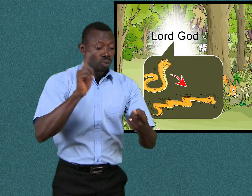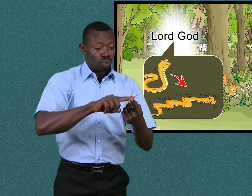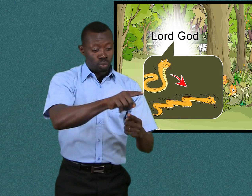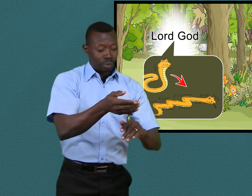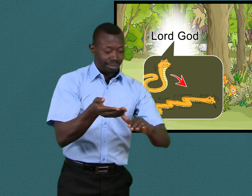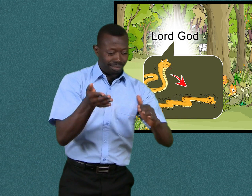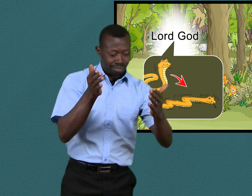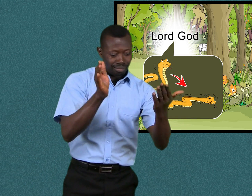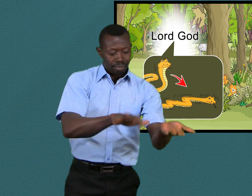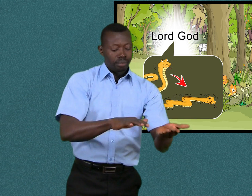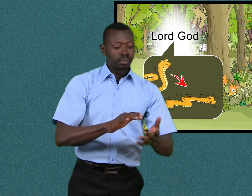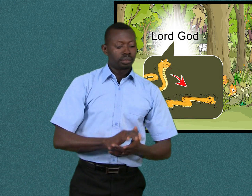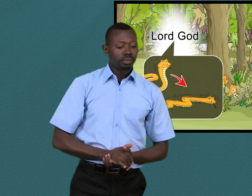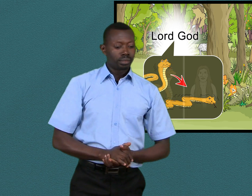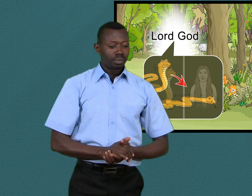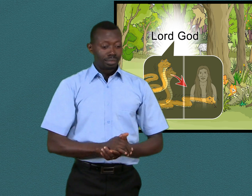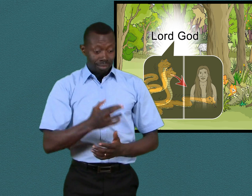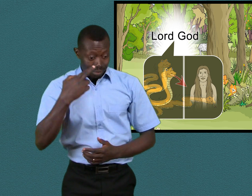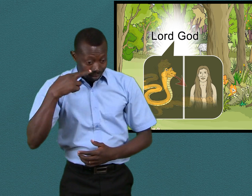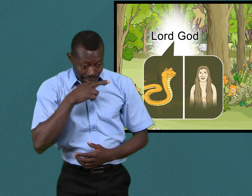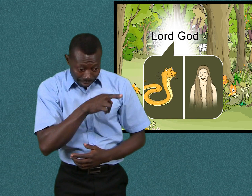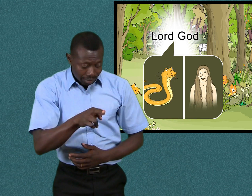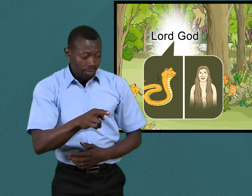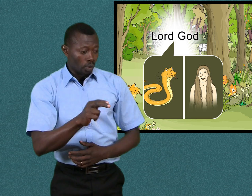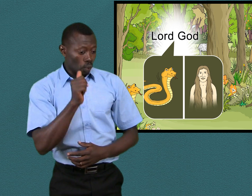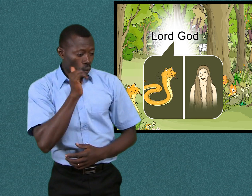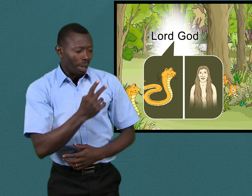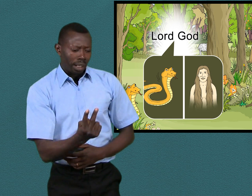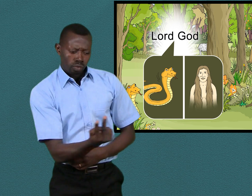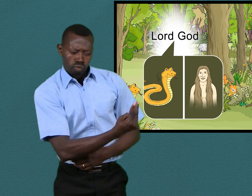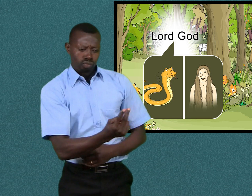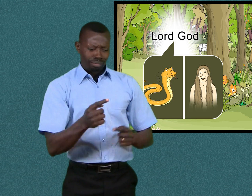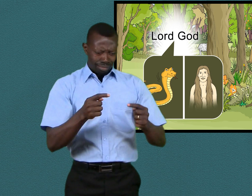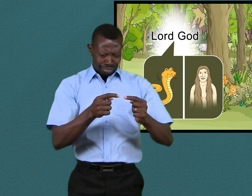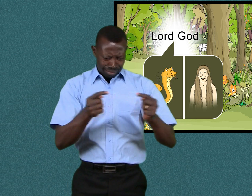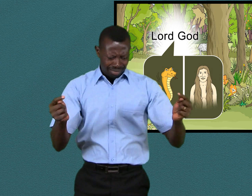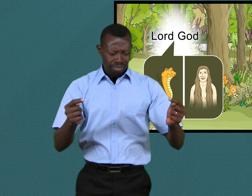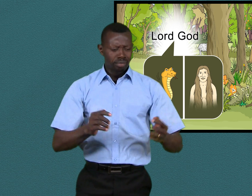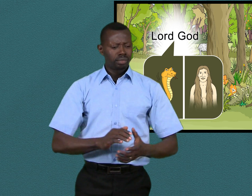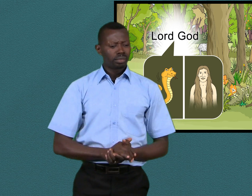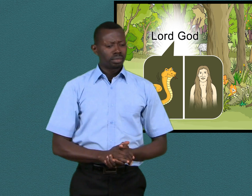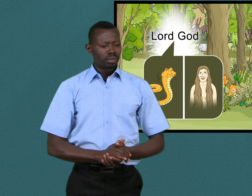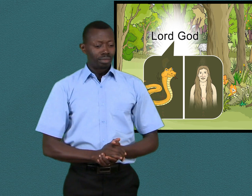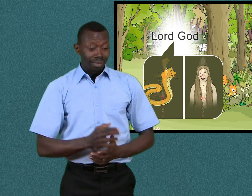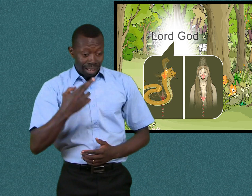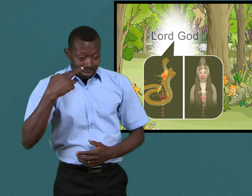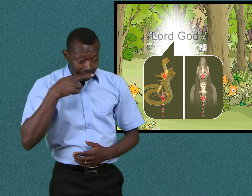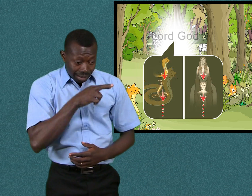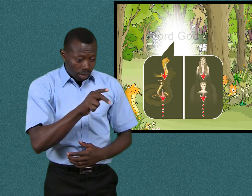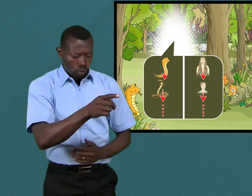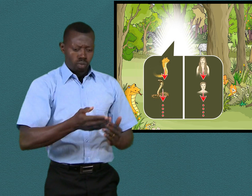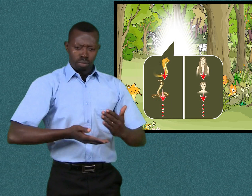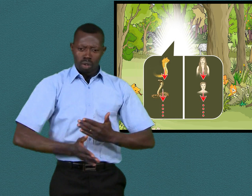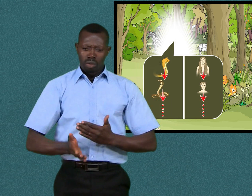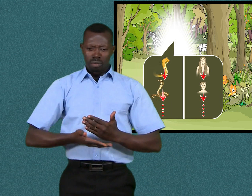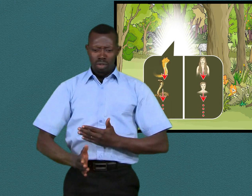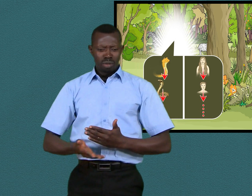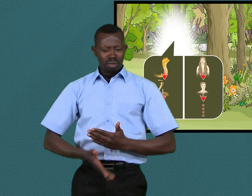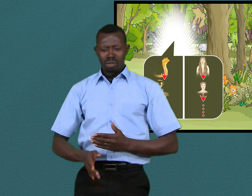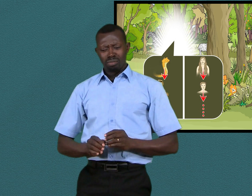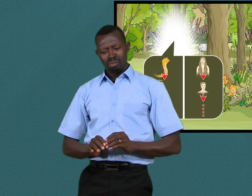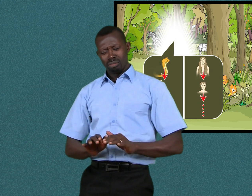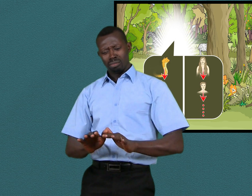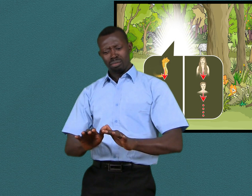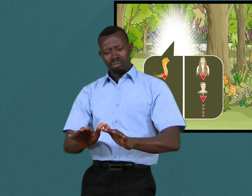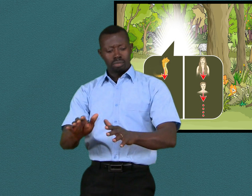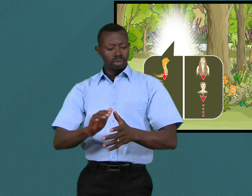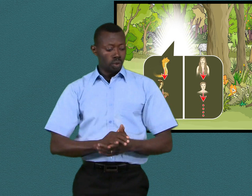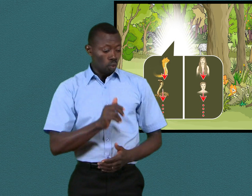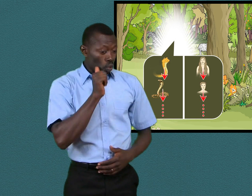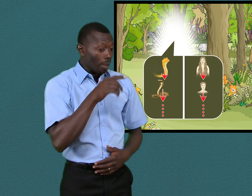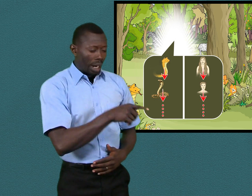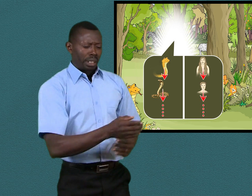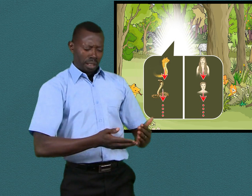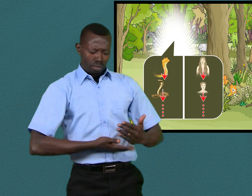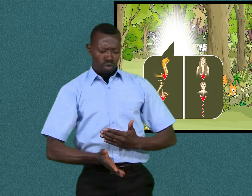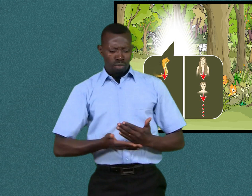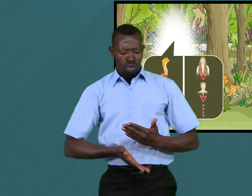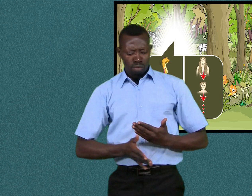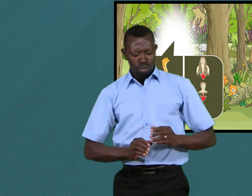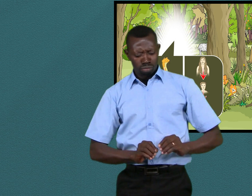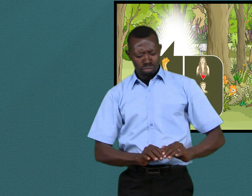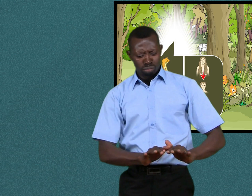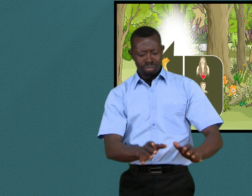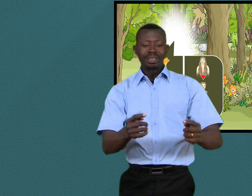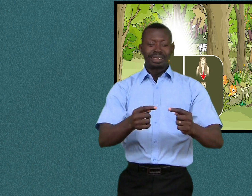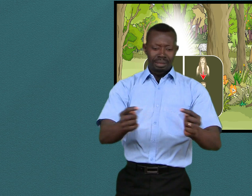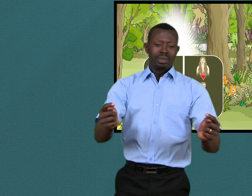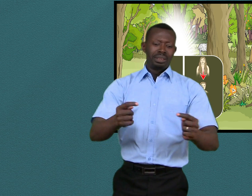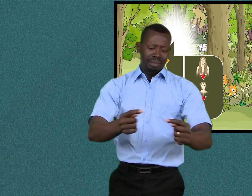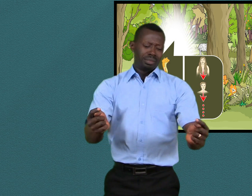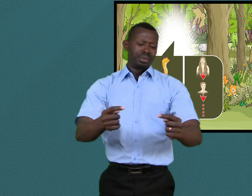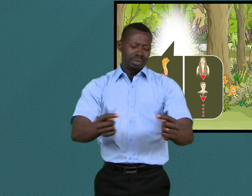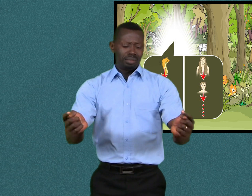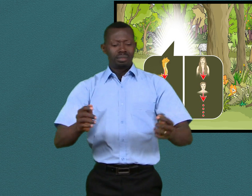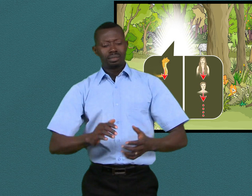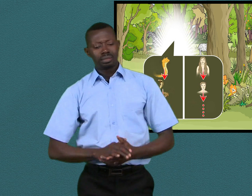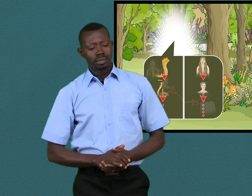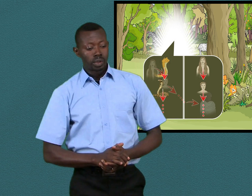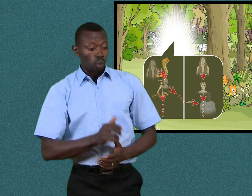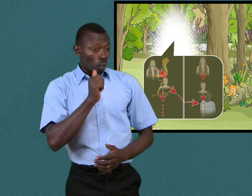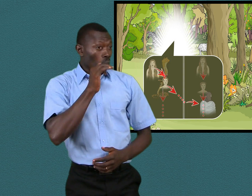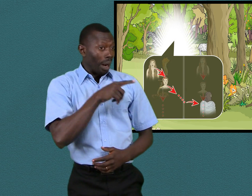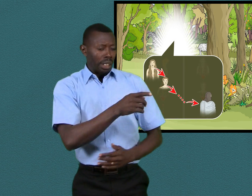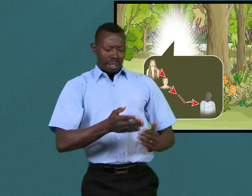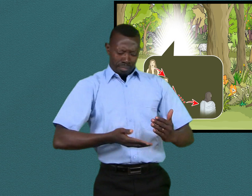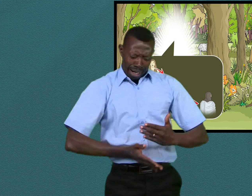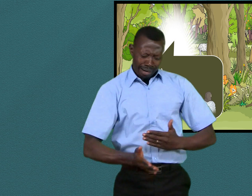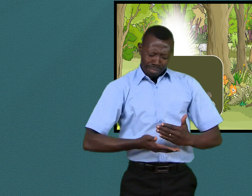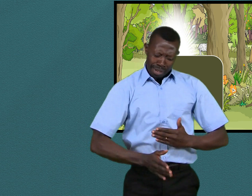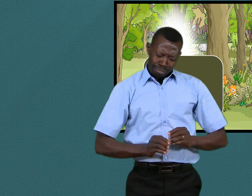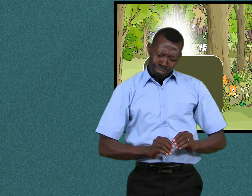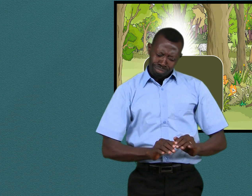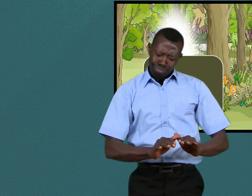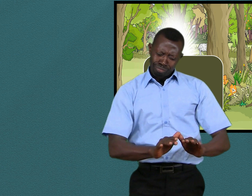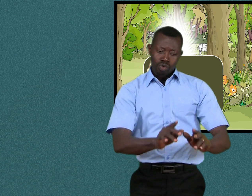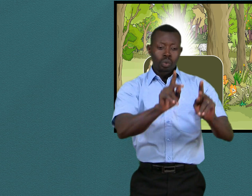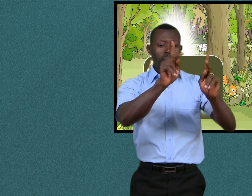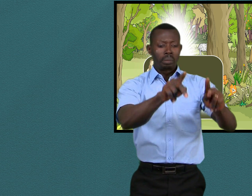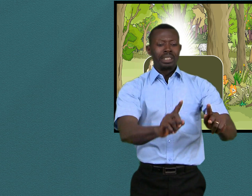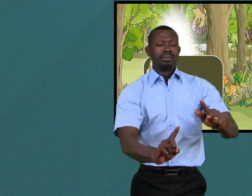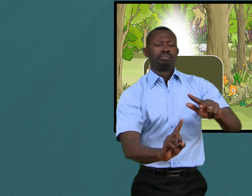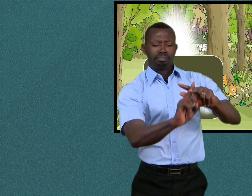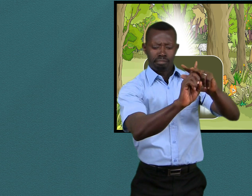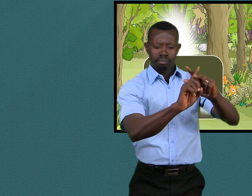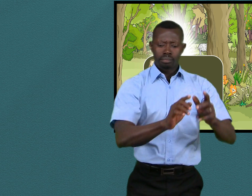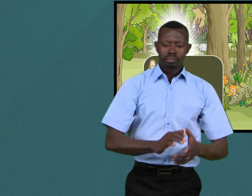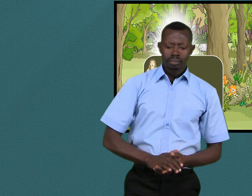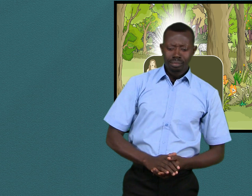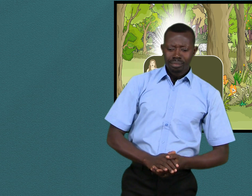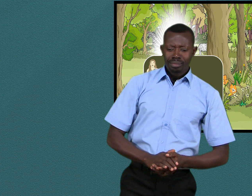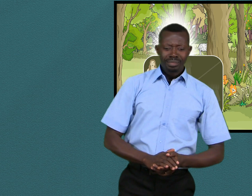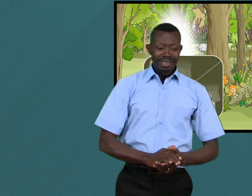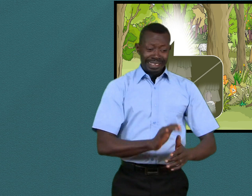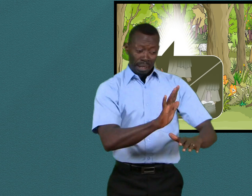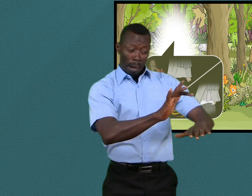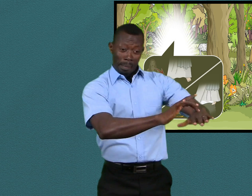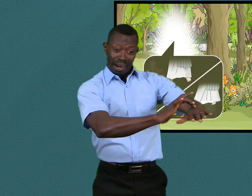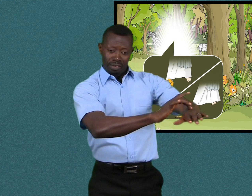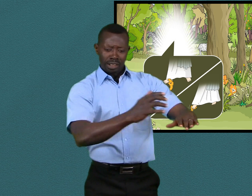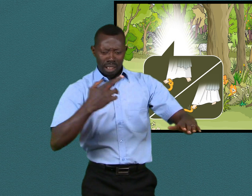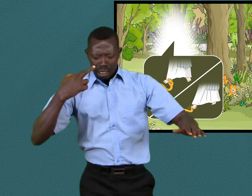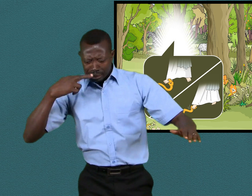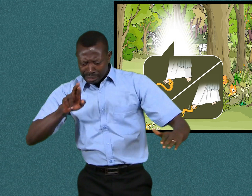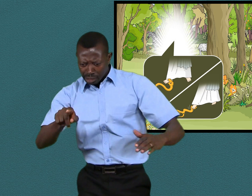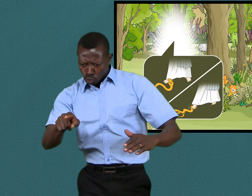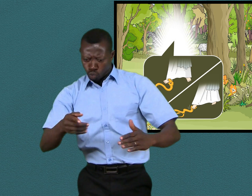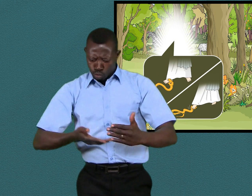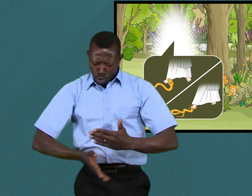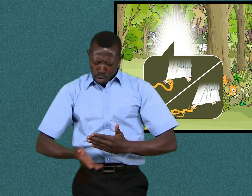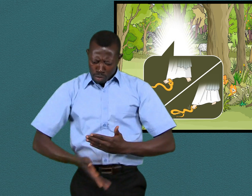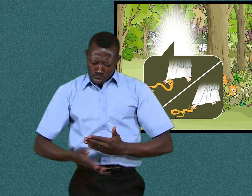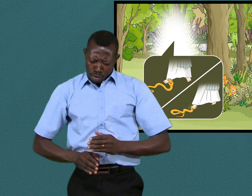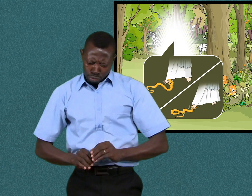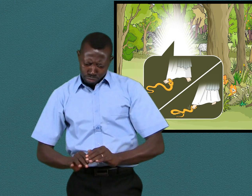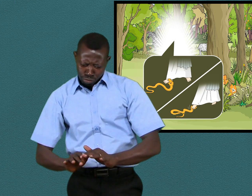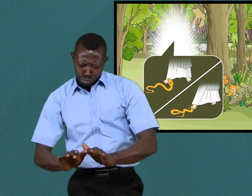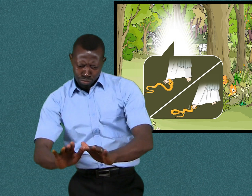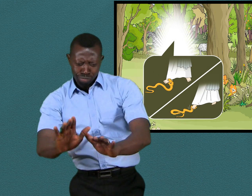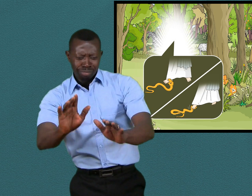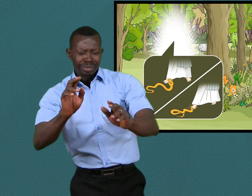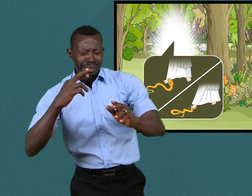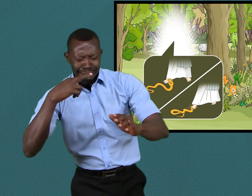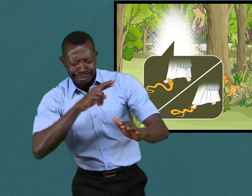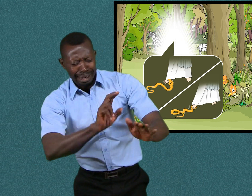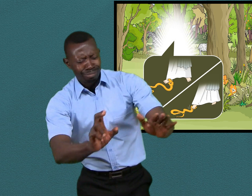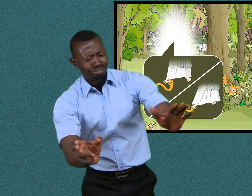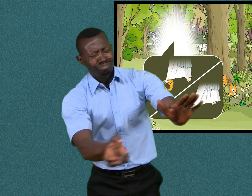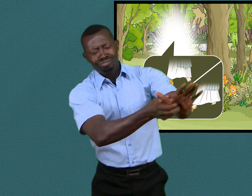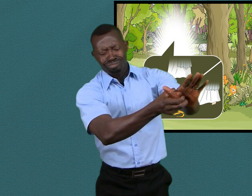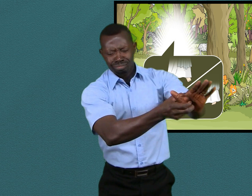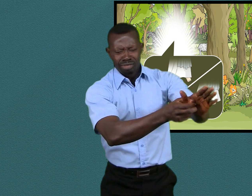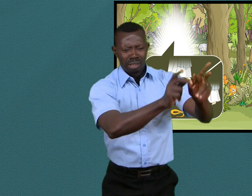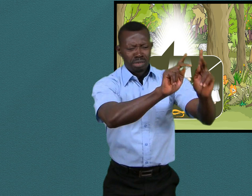And I will put enmity between you and the woman, and between your seed and her seed.